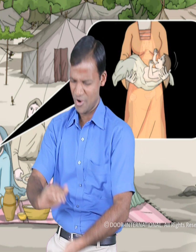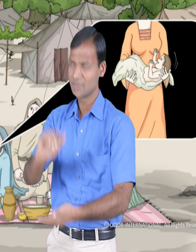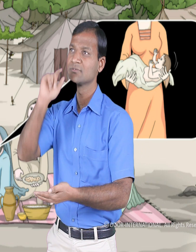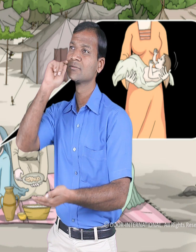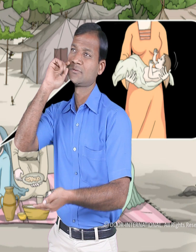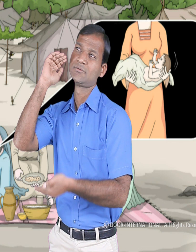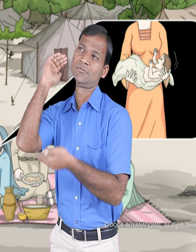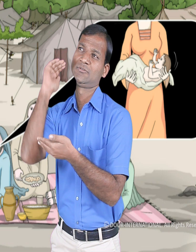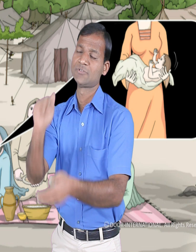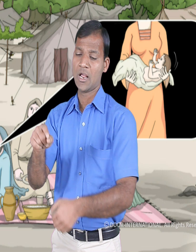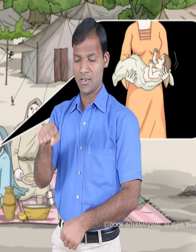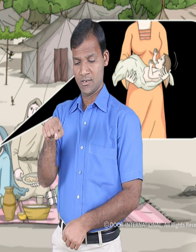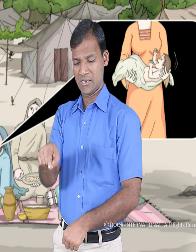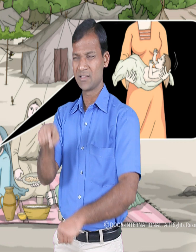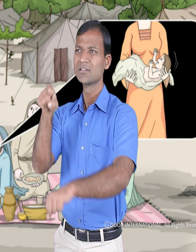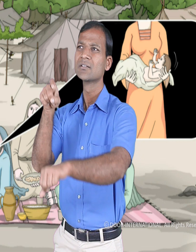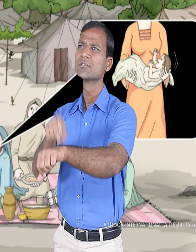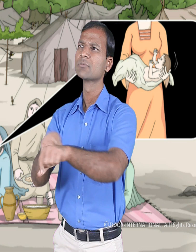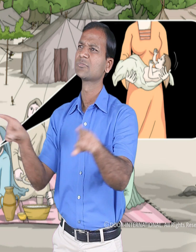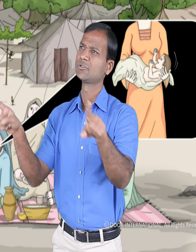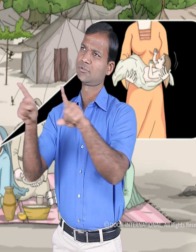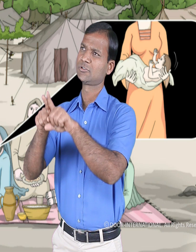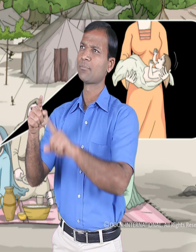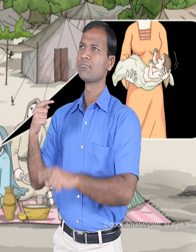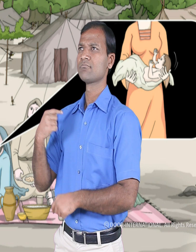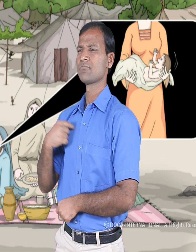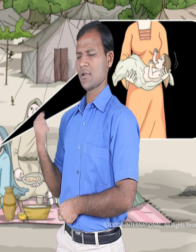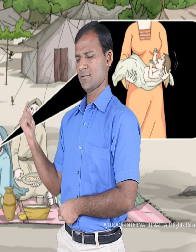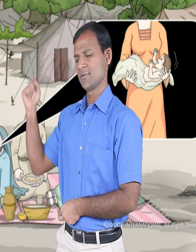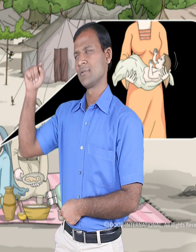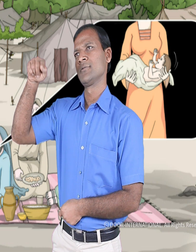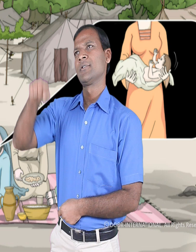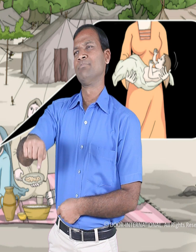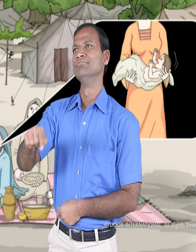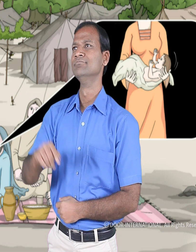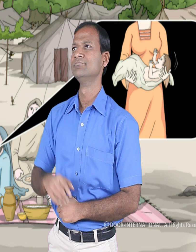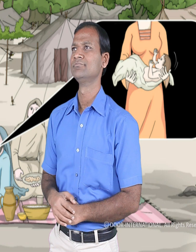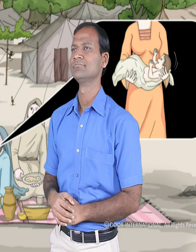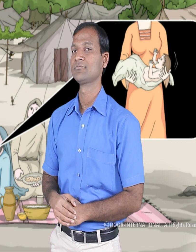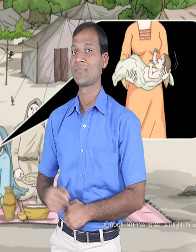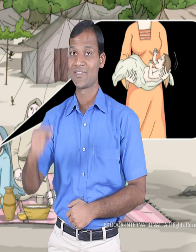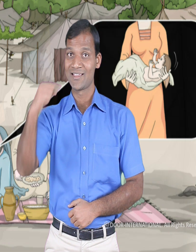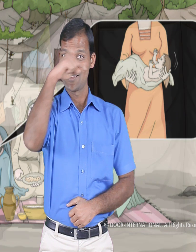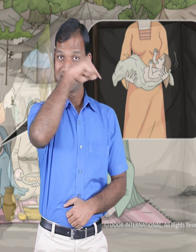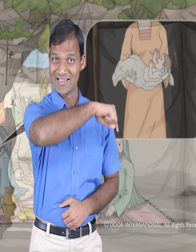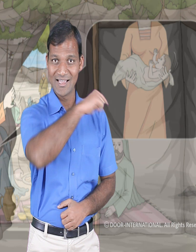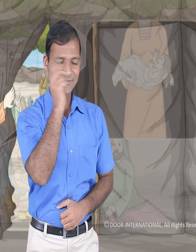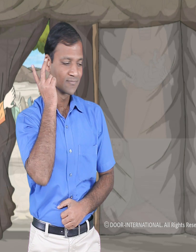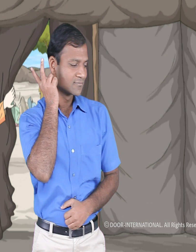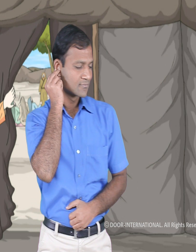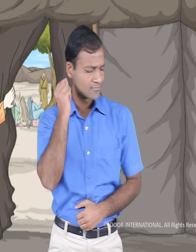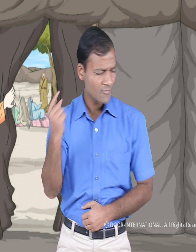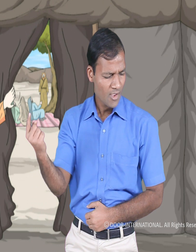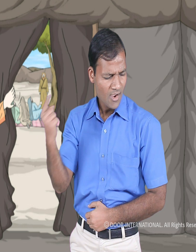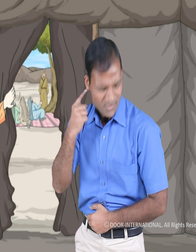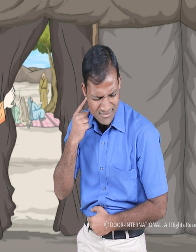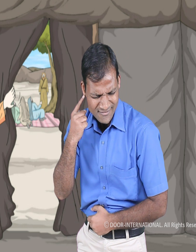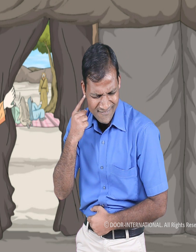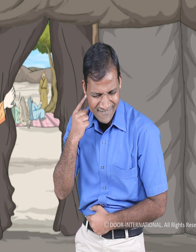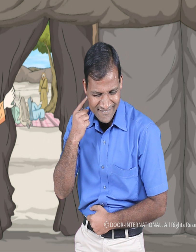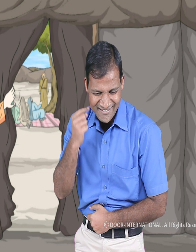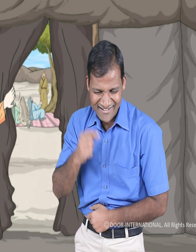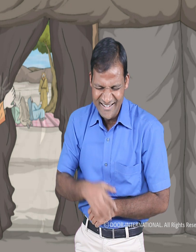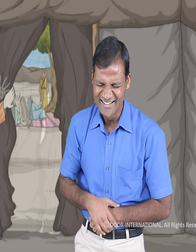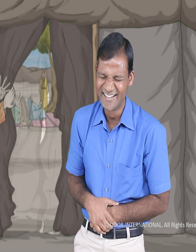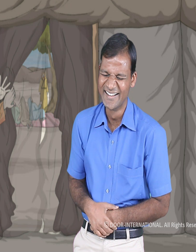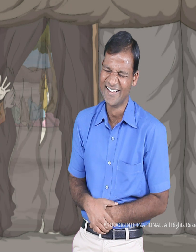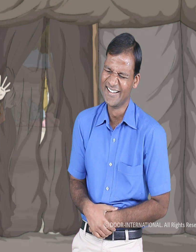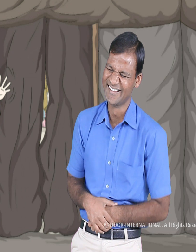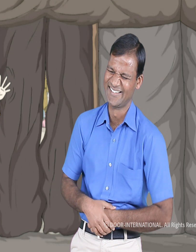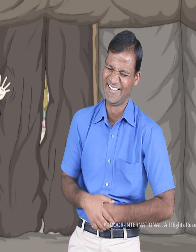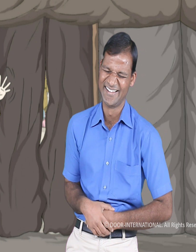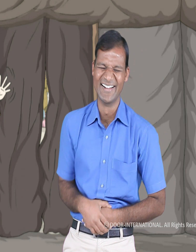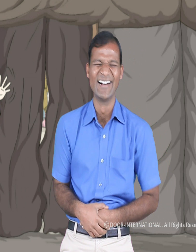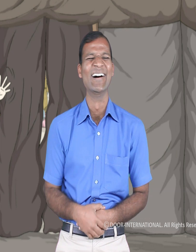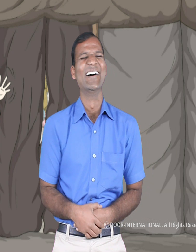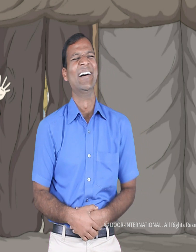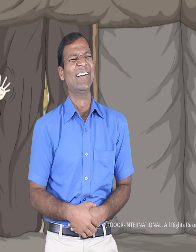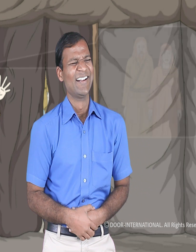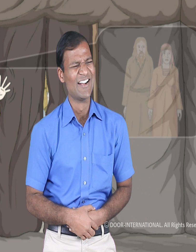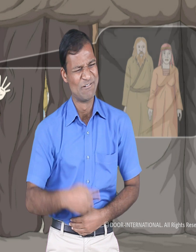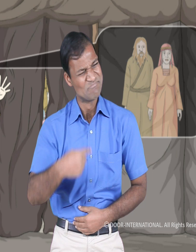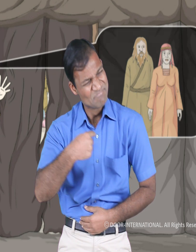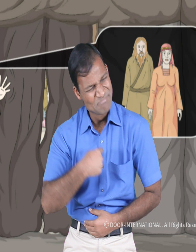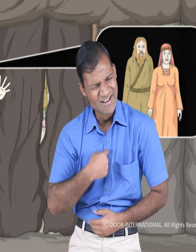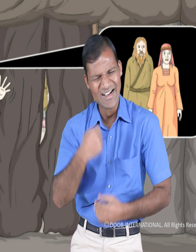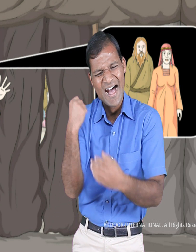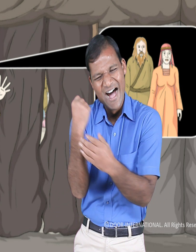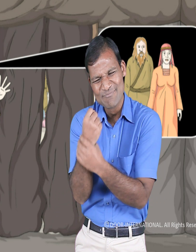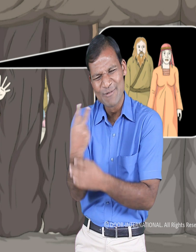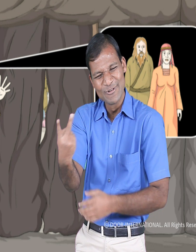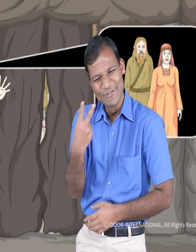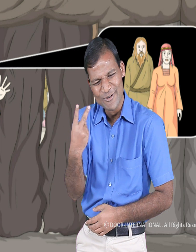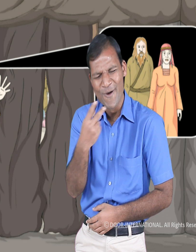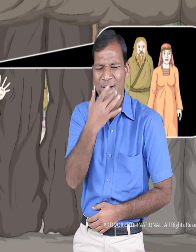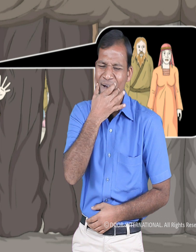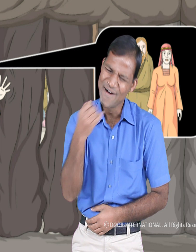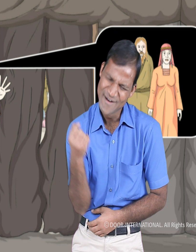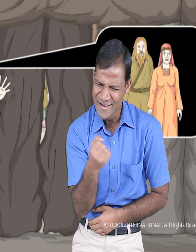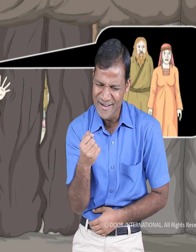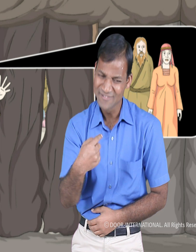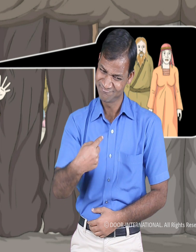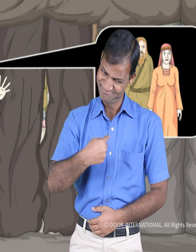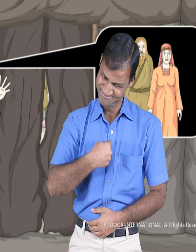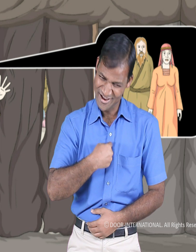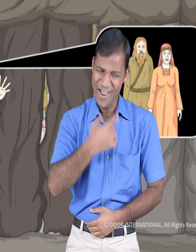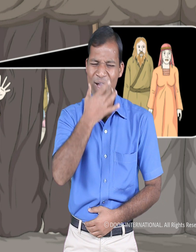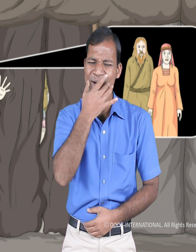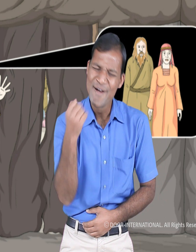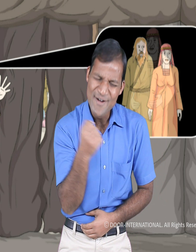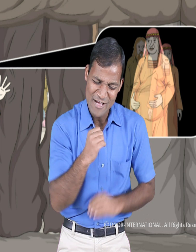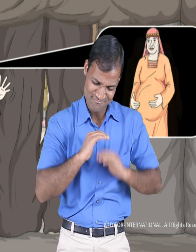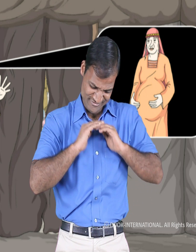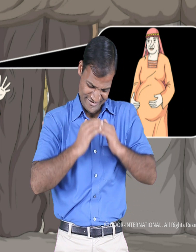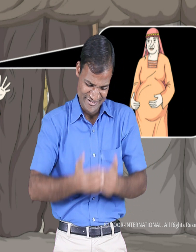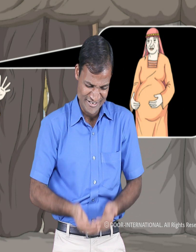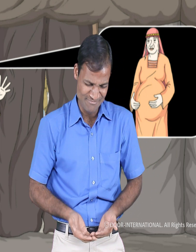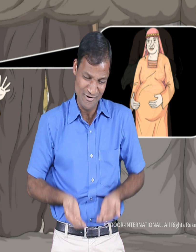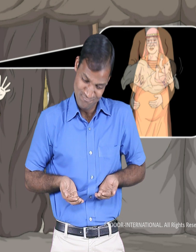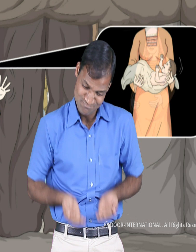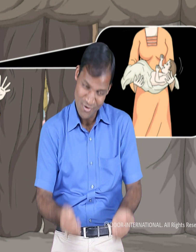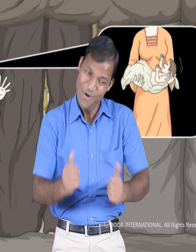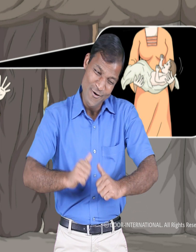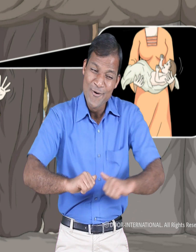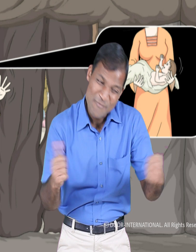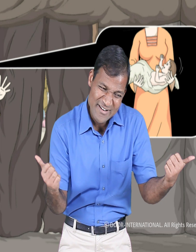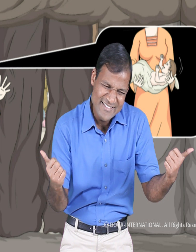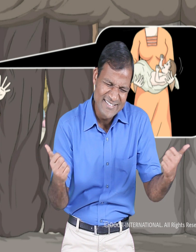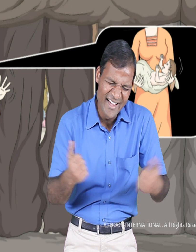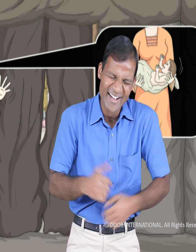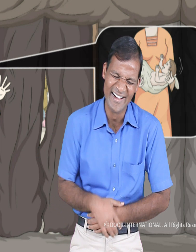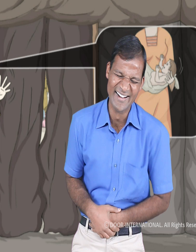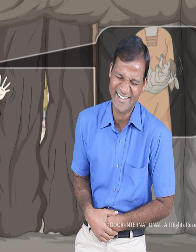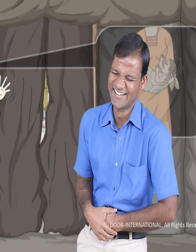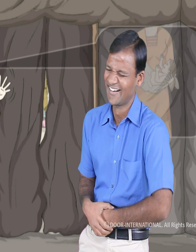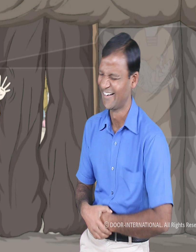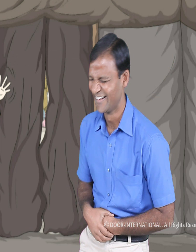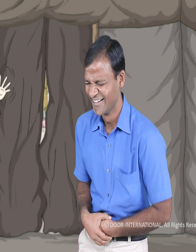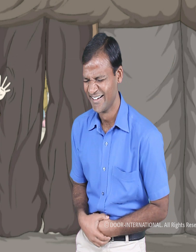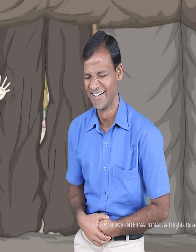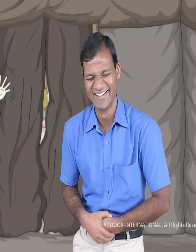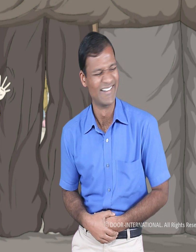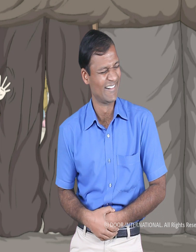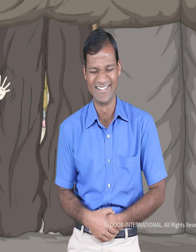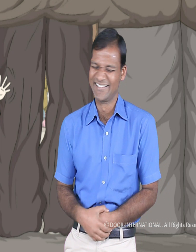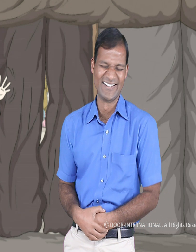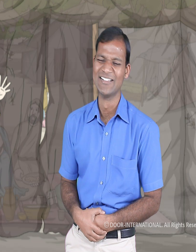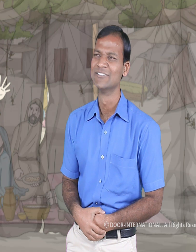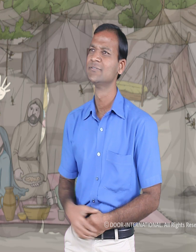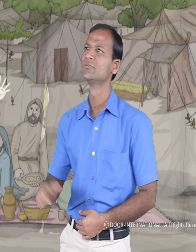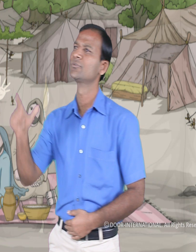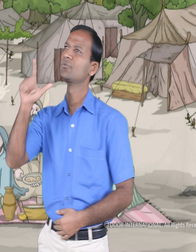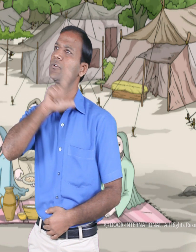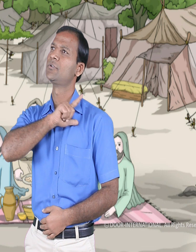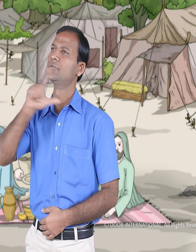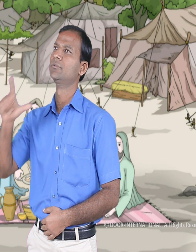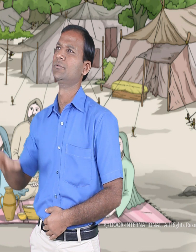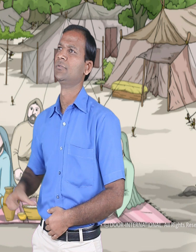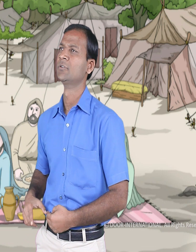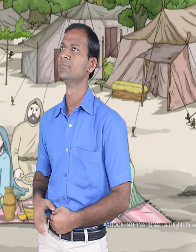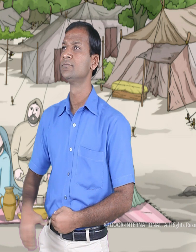Sarah had passed the age of childbearing. So she laughed to herself, saying, “After I am worn out and my master is old, will I now have this pleasure?”